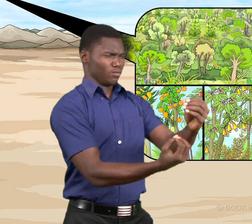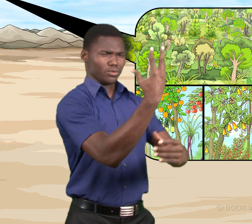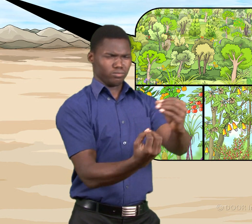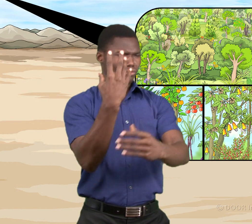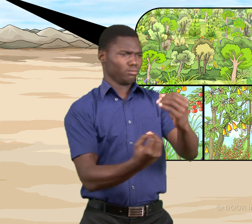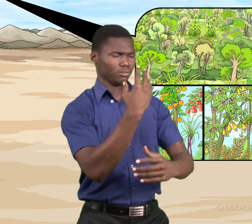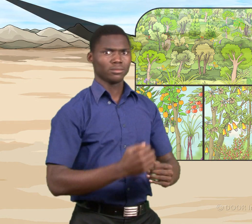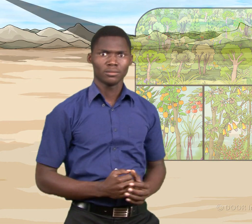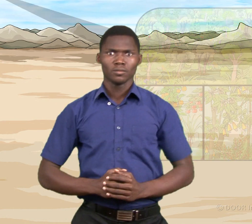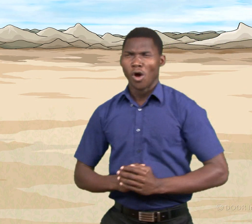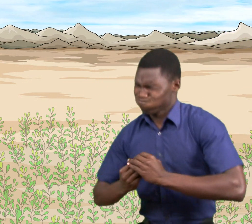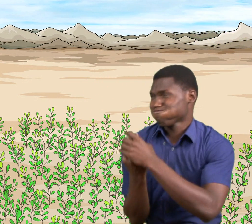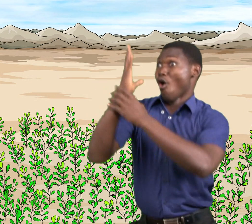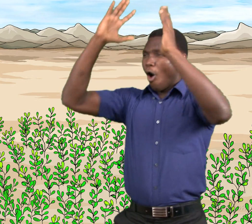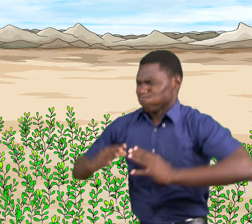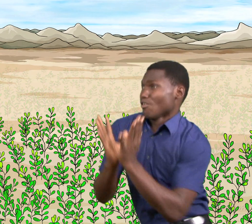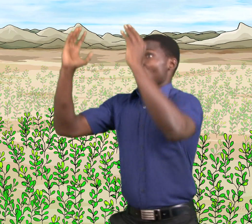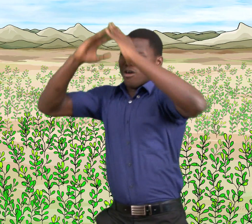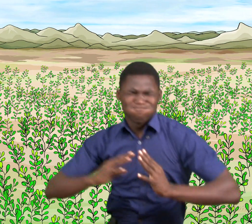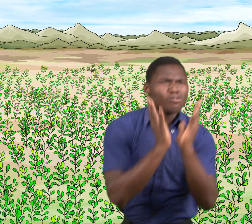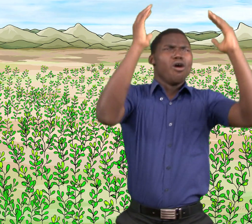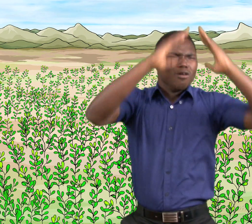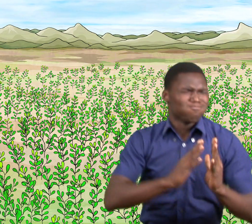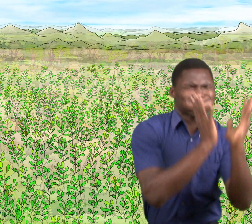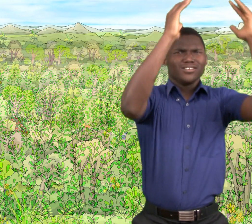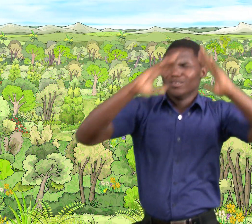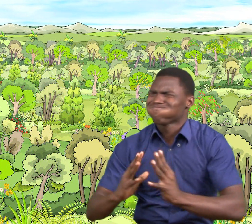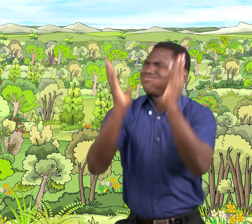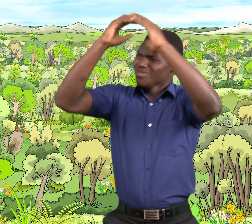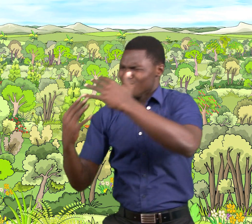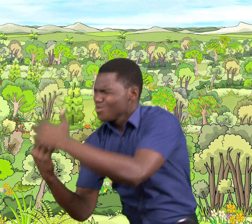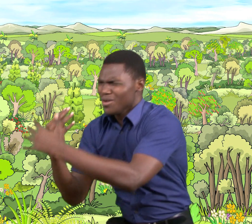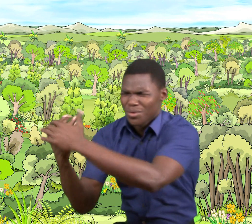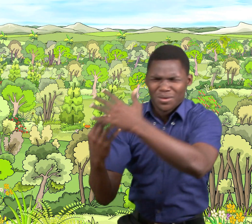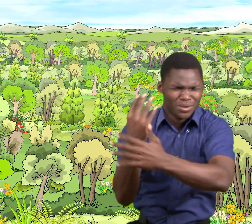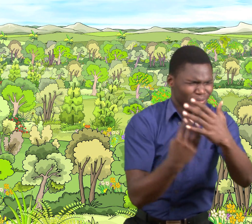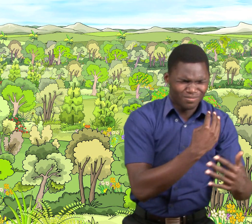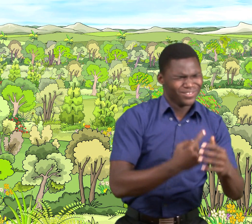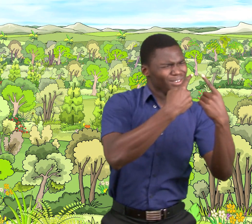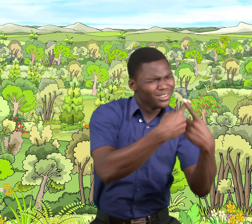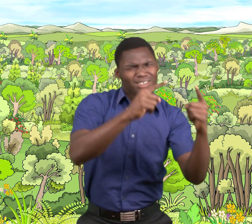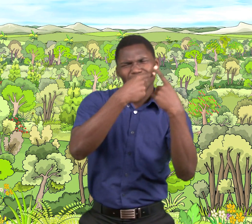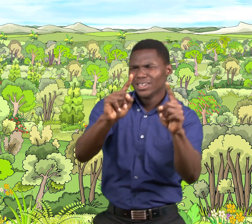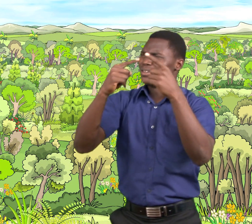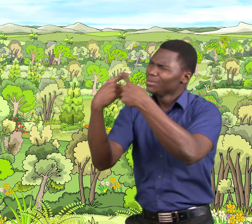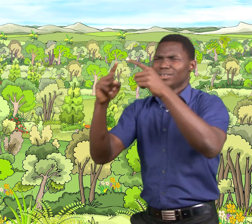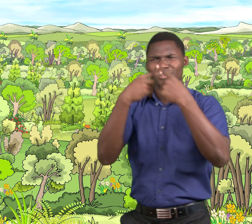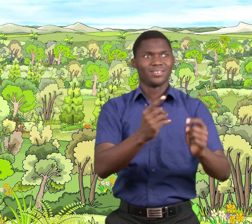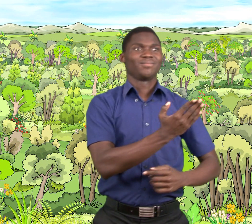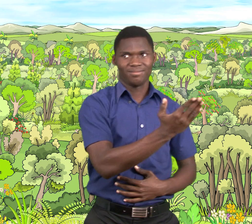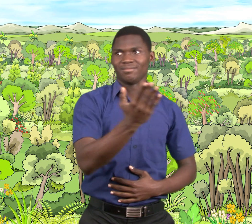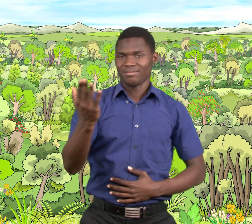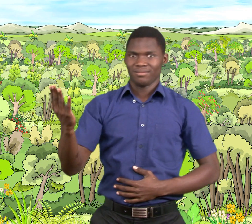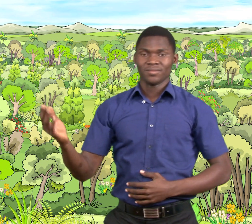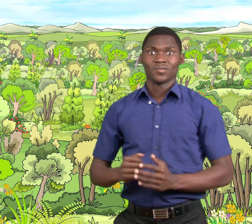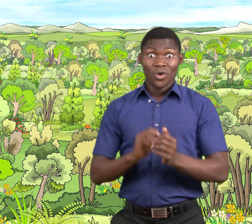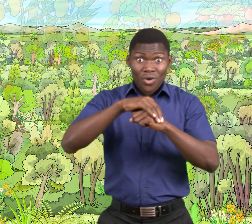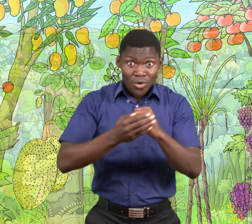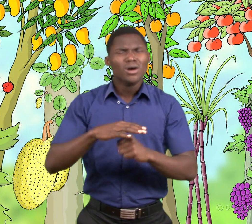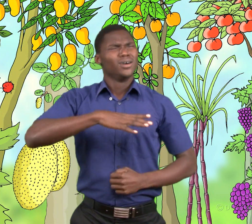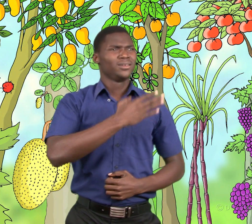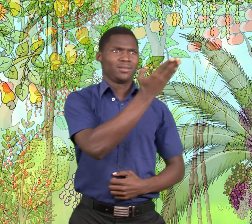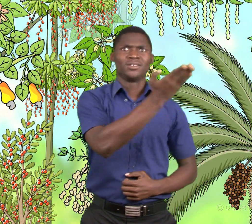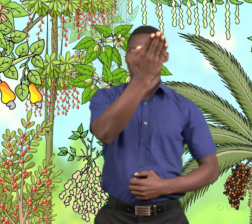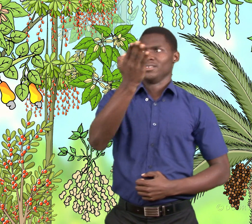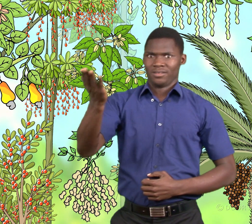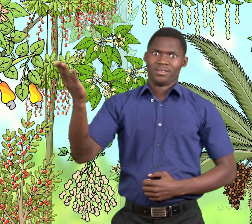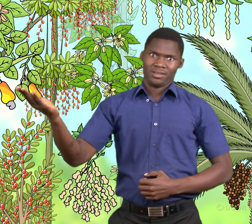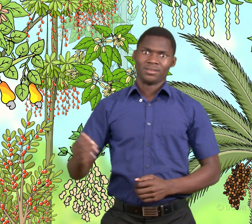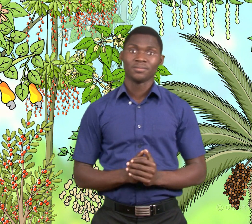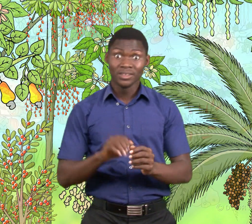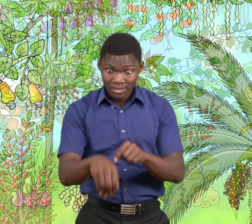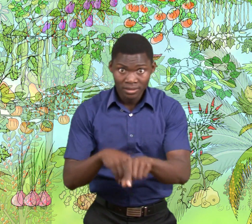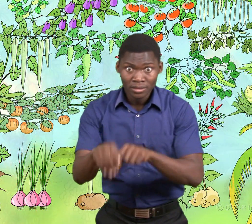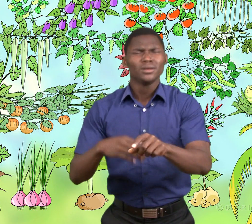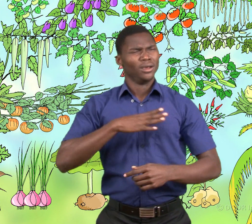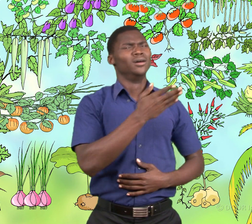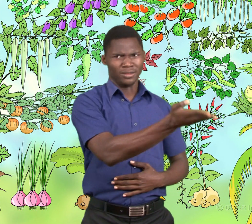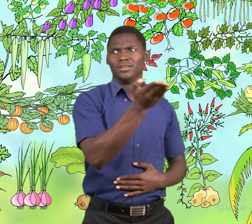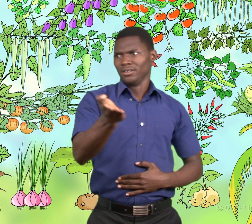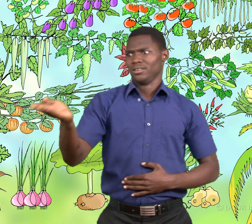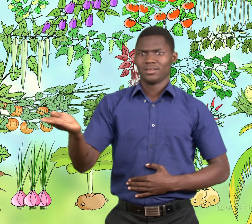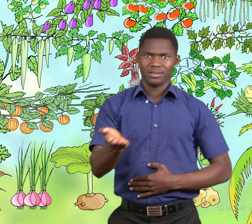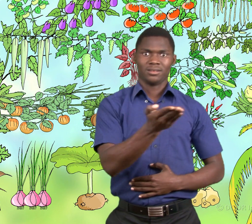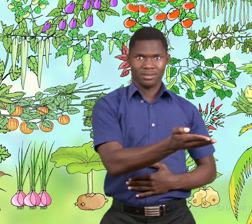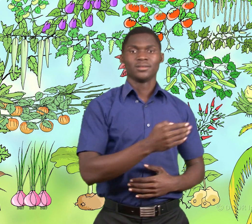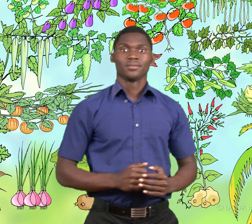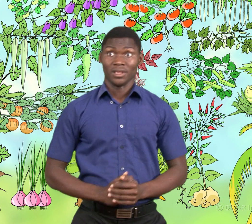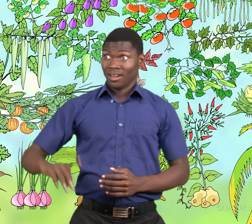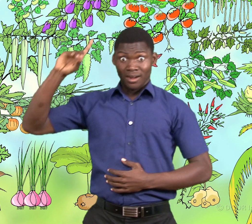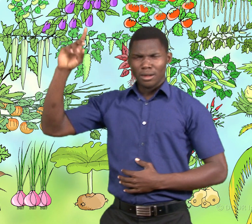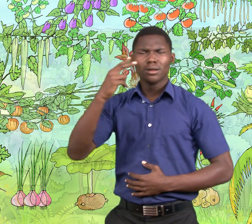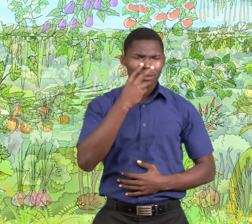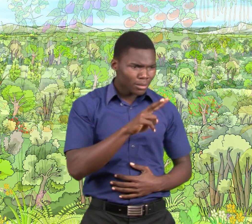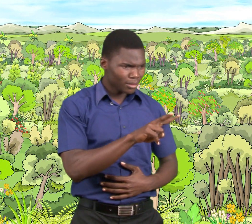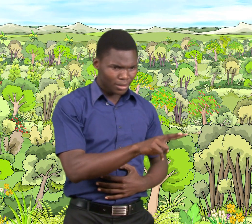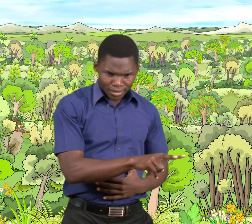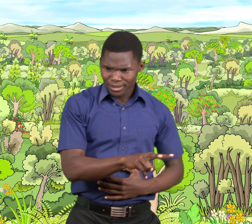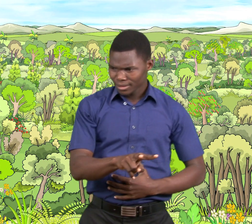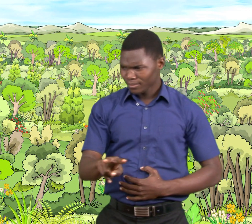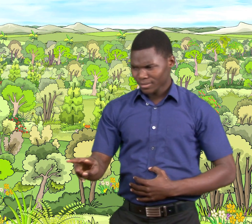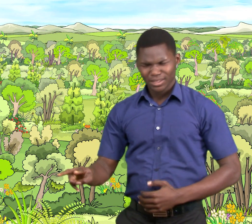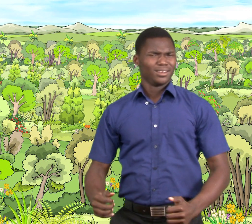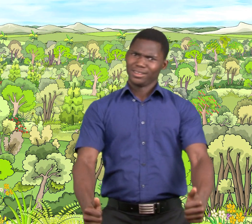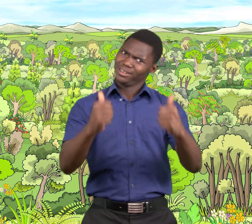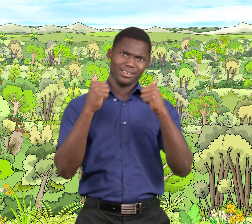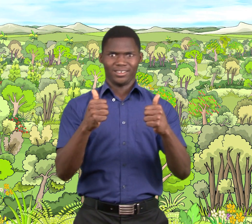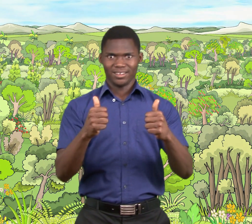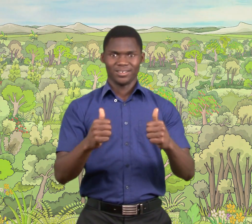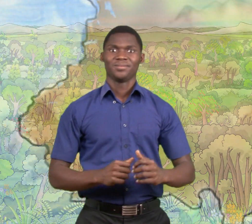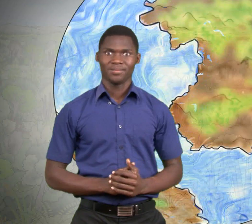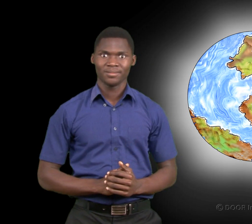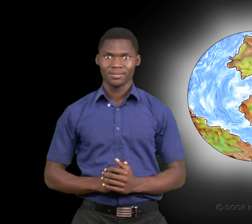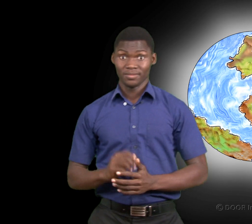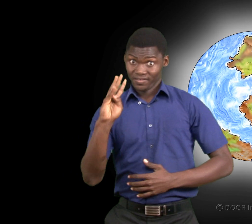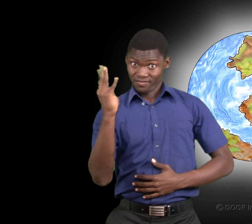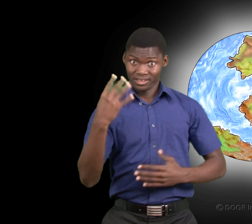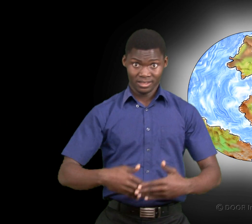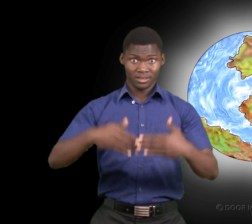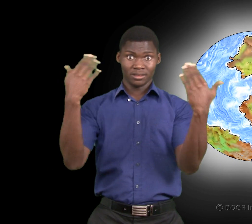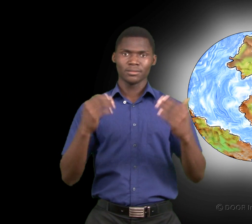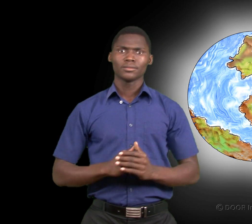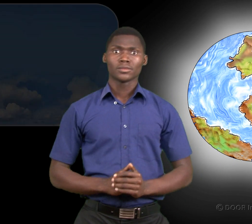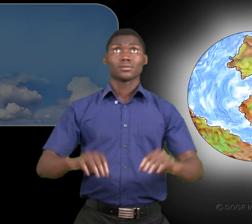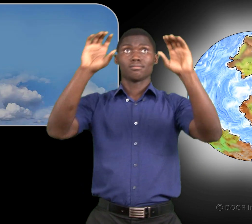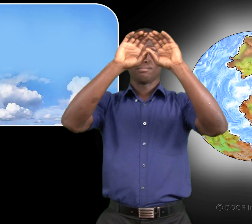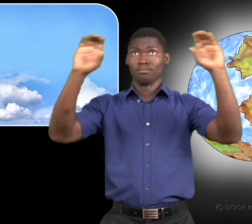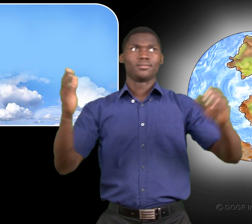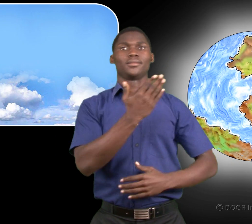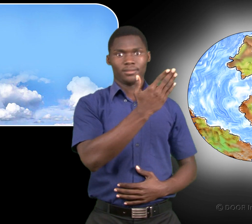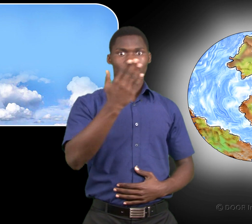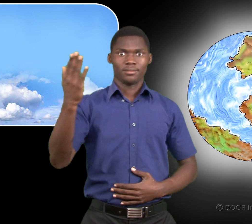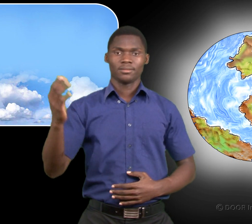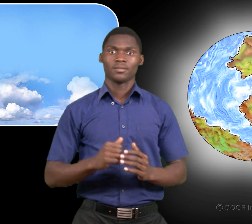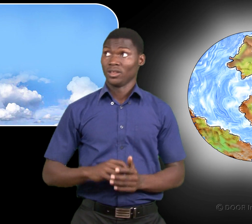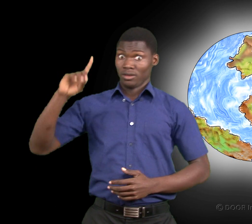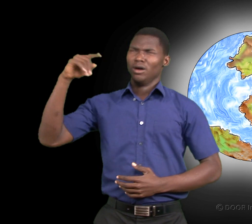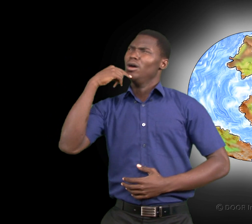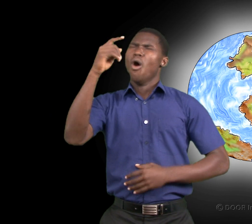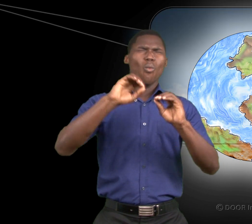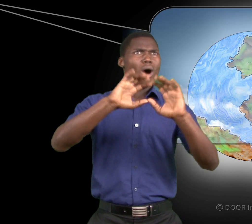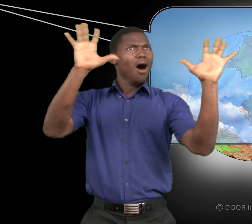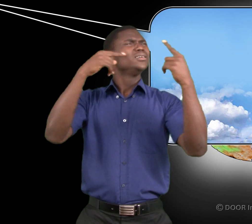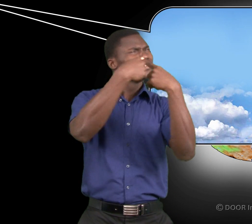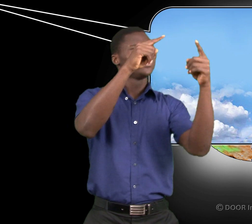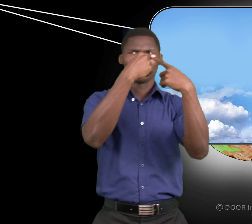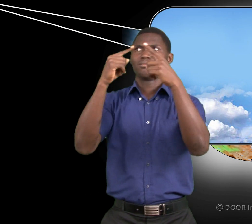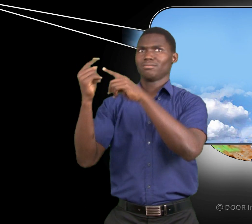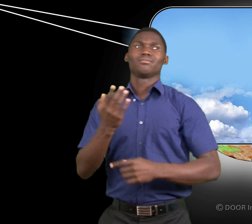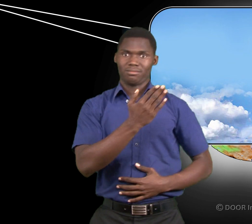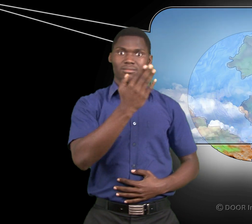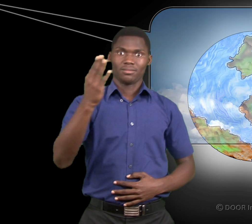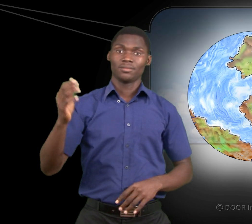The earth produced vegetation: seed-bearing plants according to their kinds and trees bearing fruit with seed according to their kinds. And God saw that it was good. And there was evening, and there was morning—the third day.